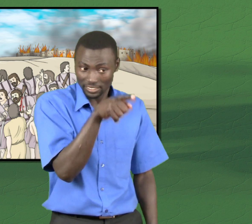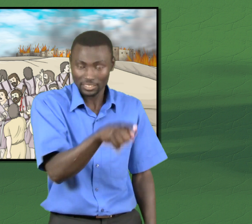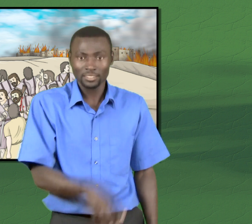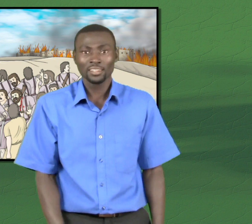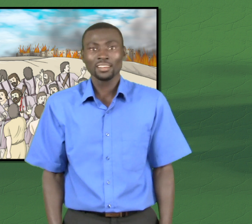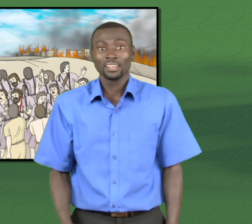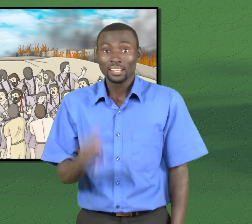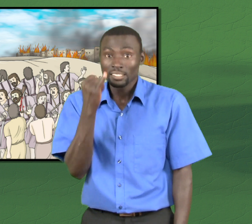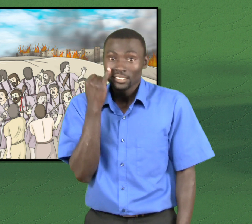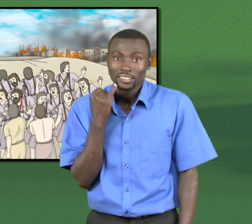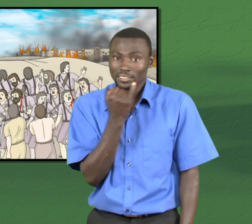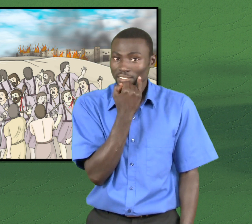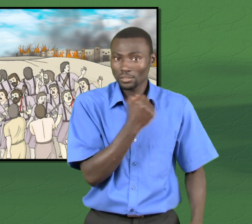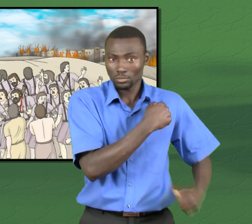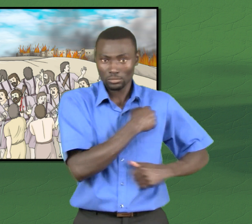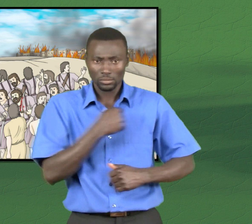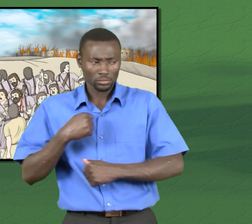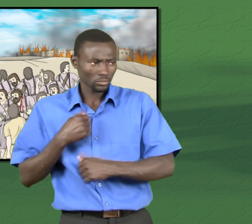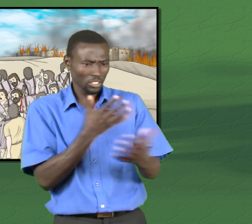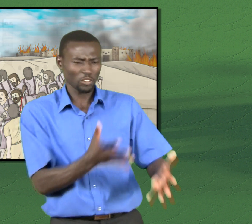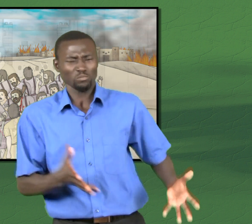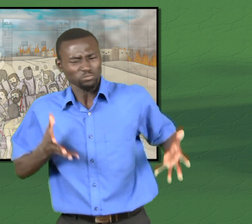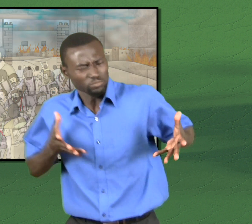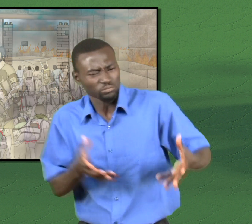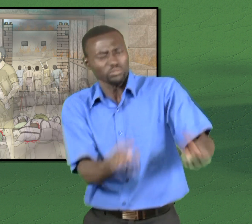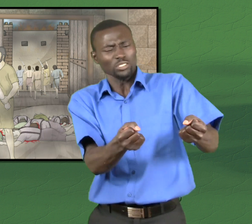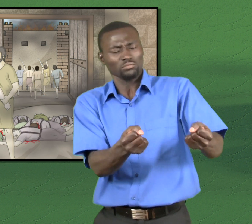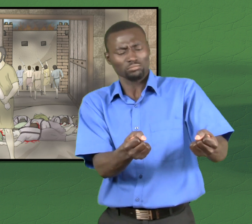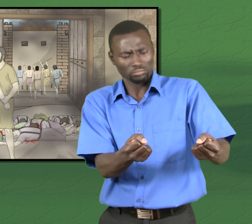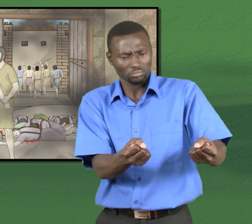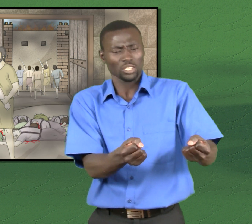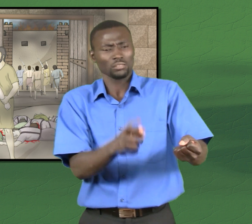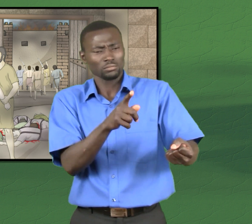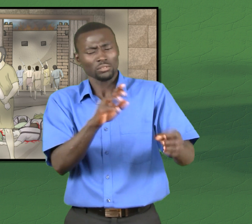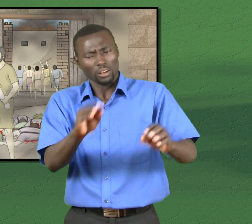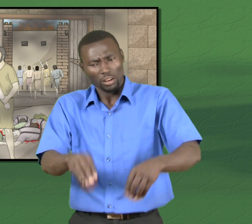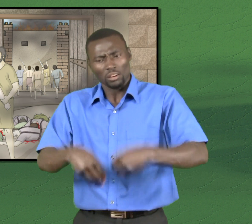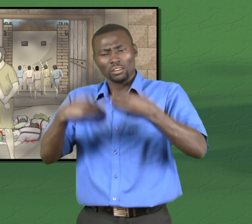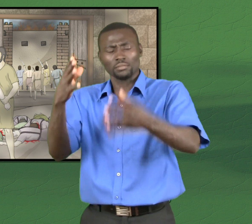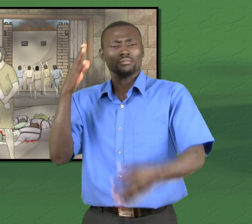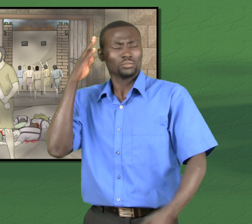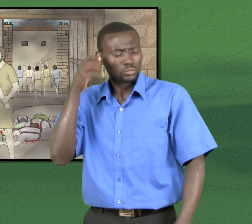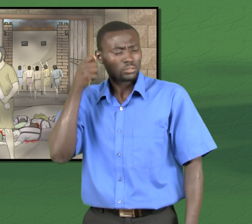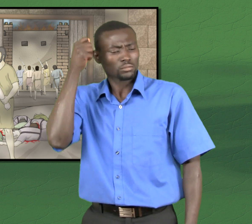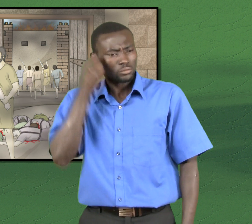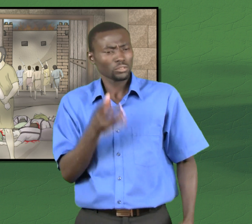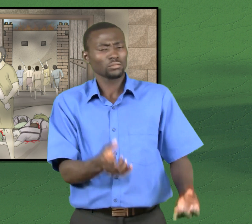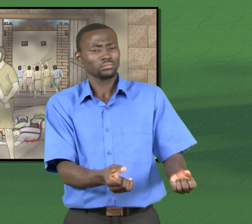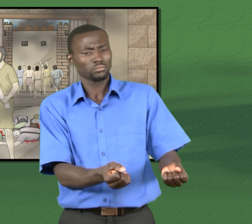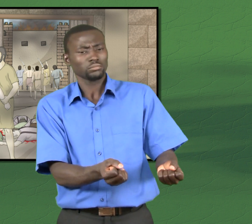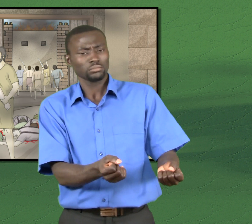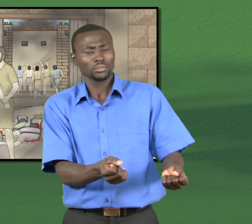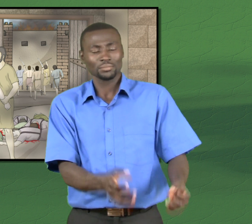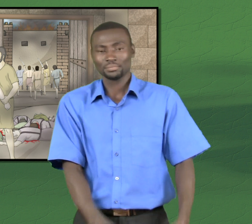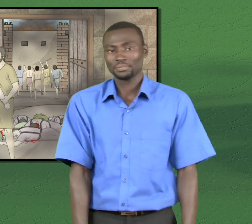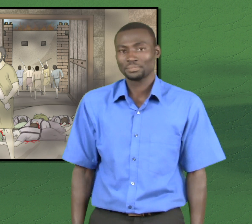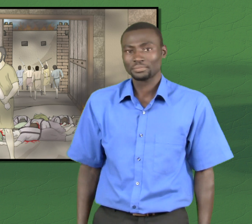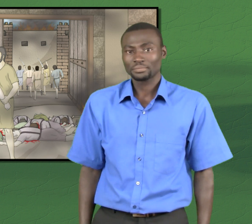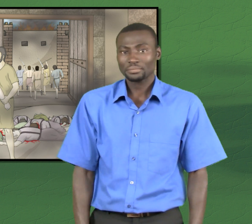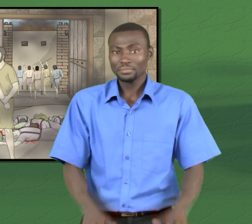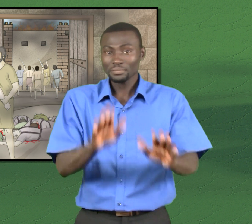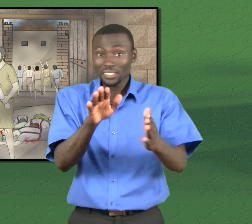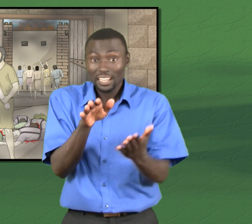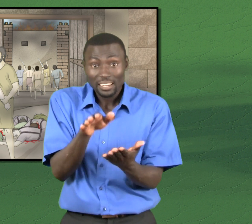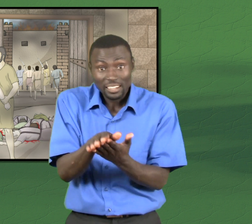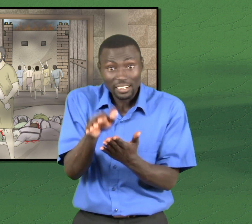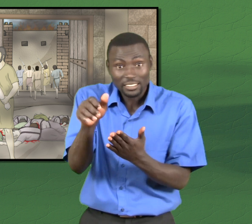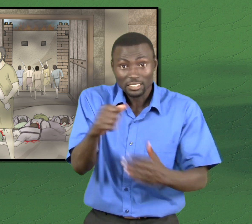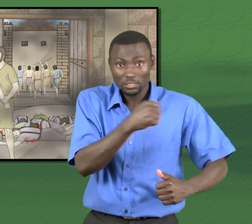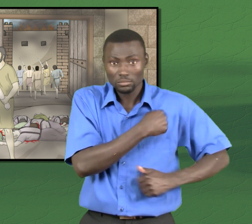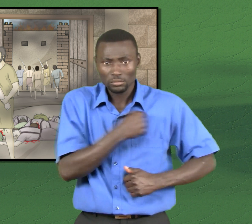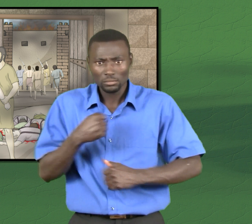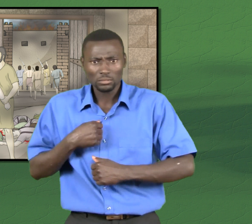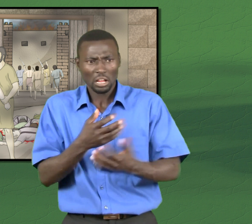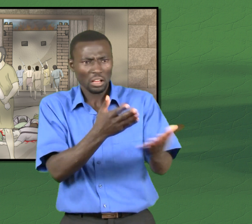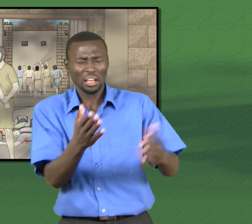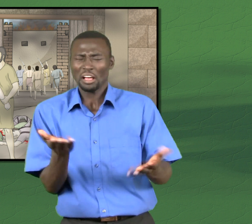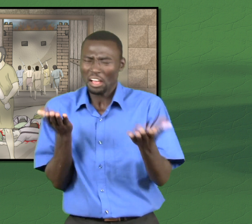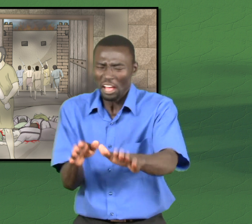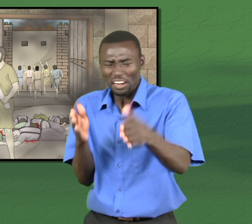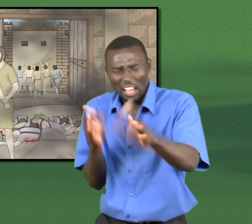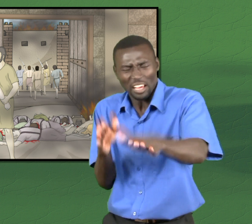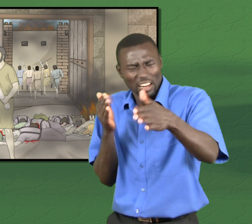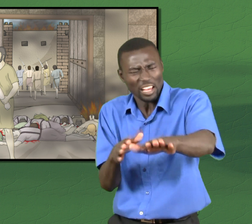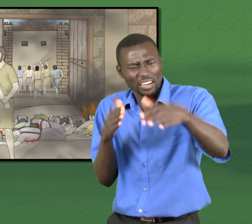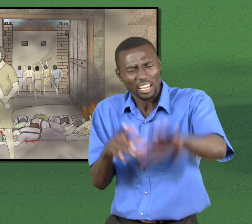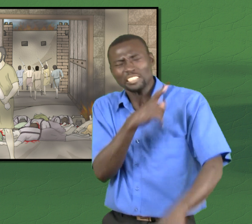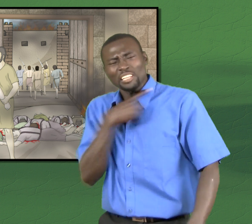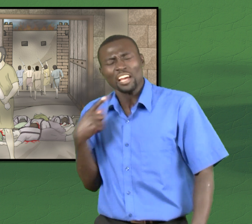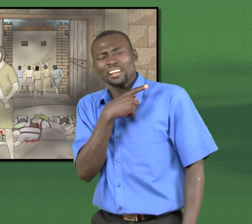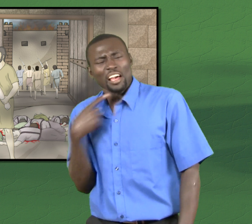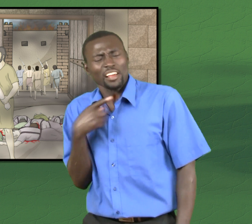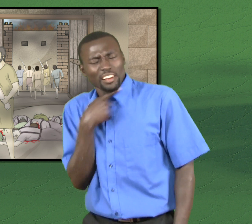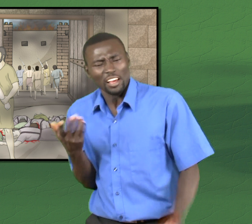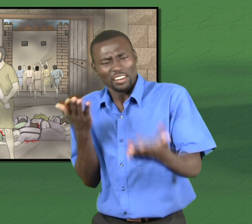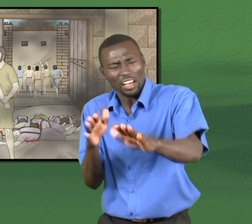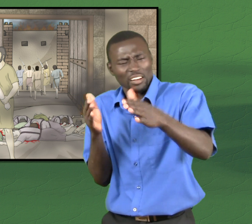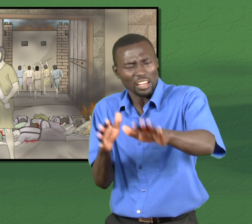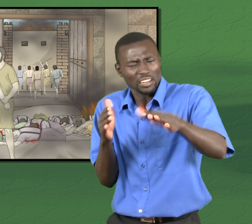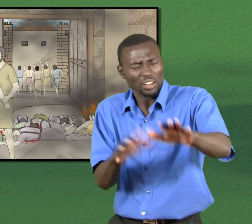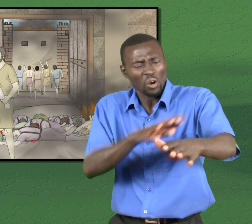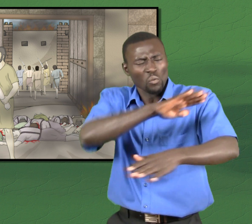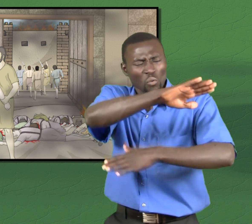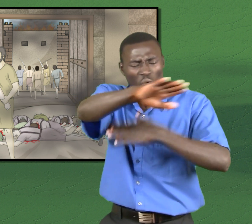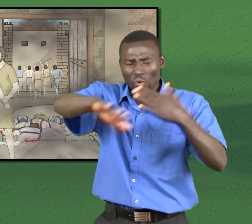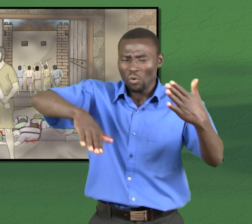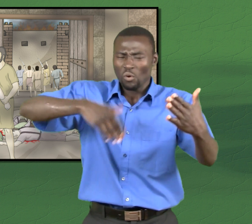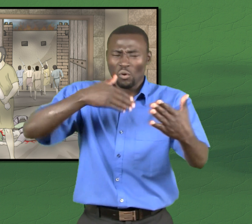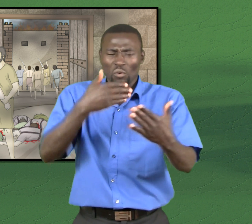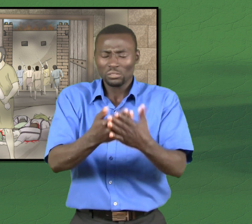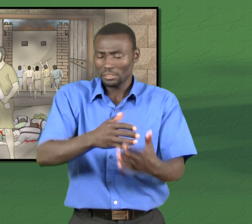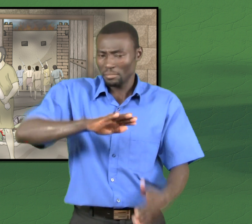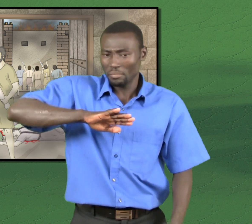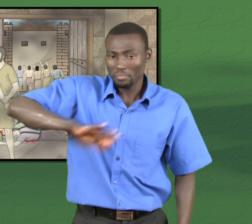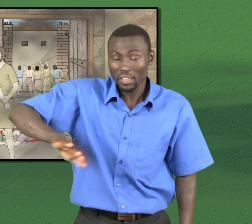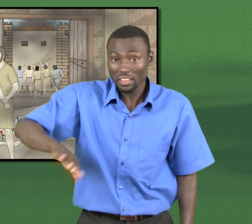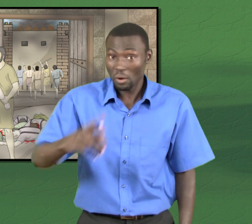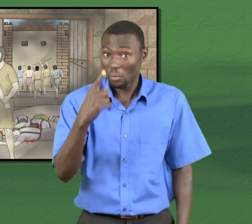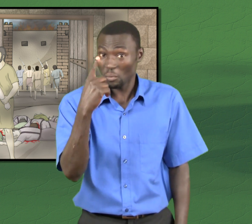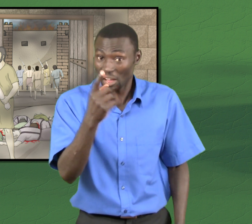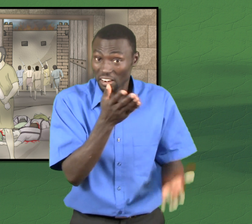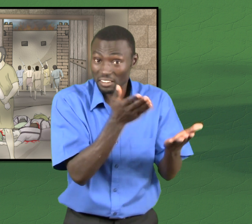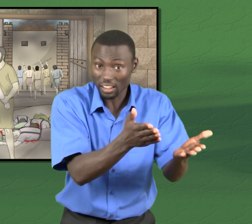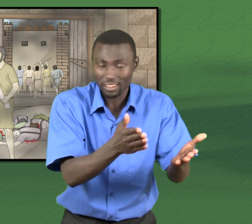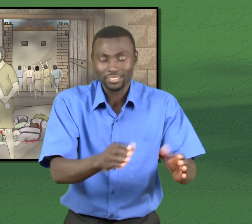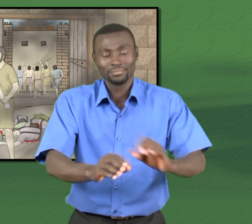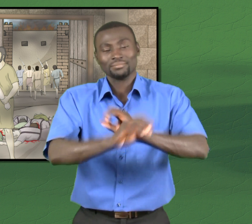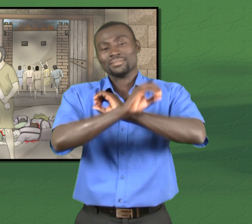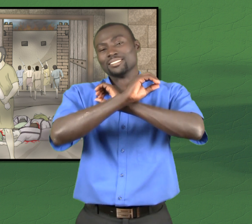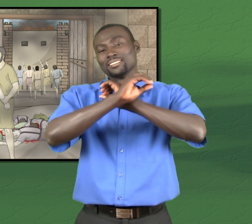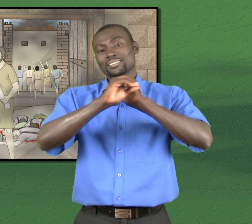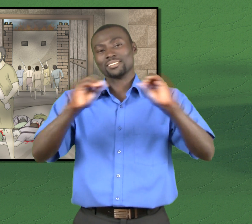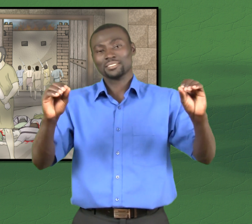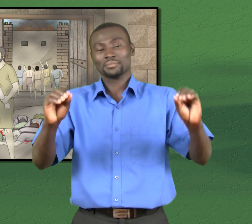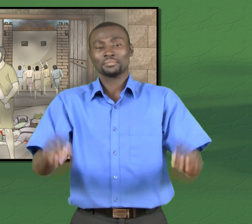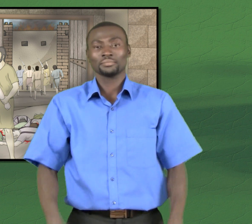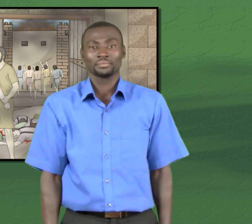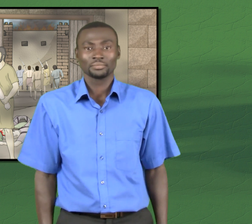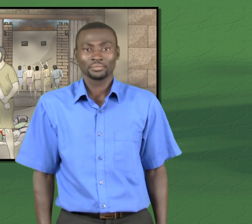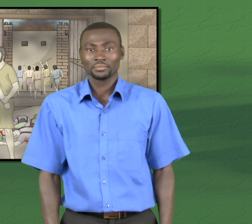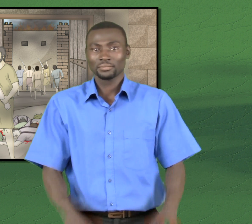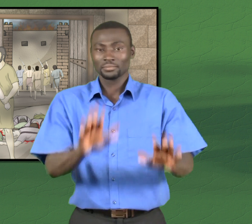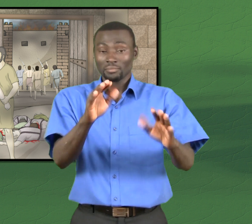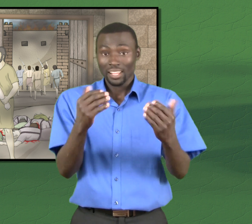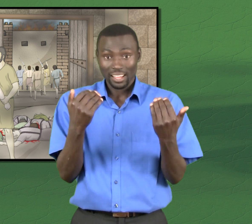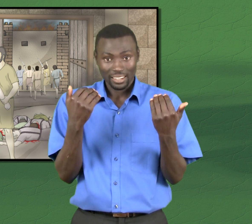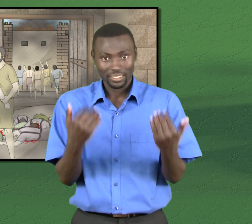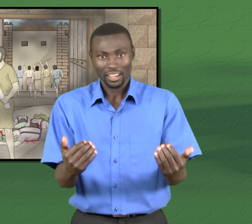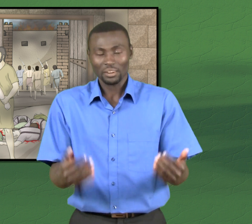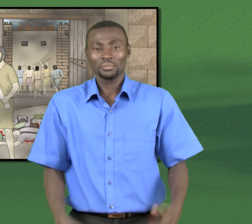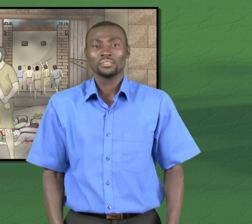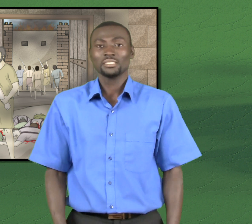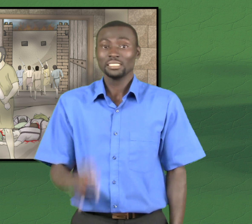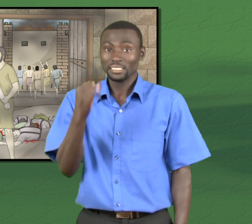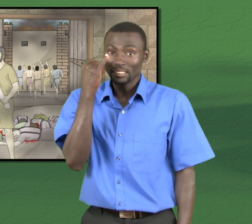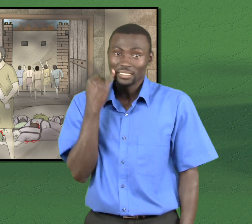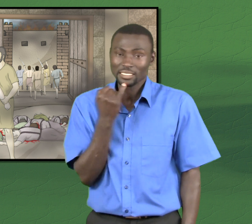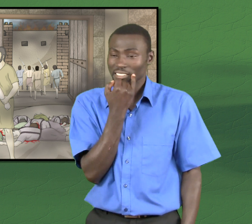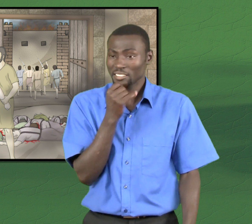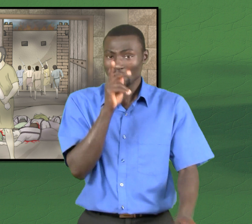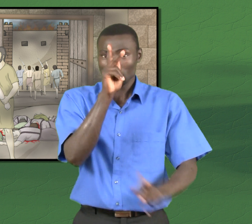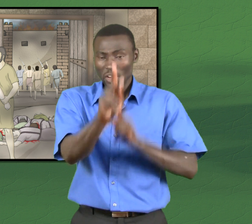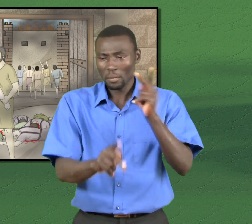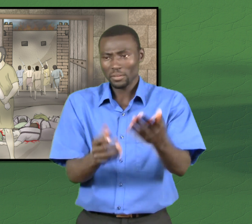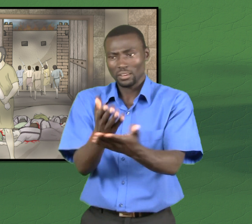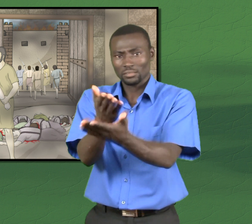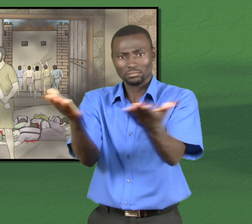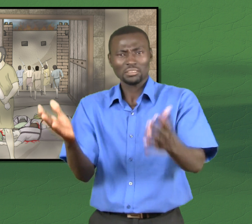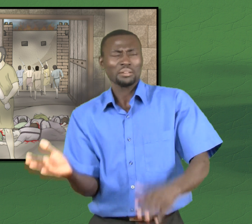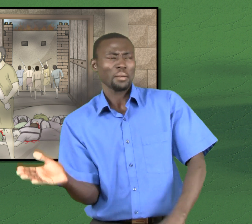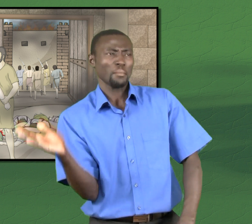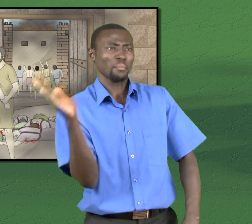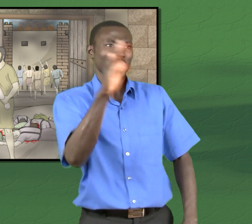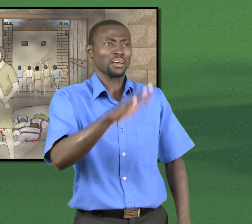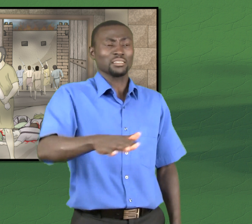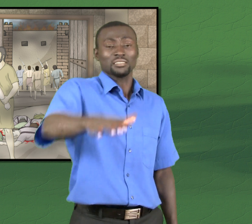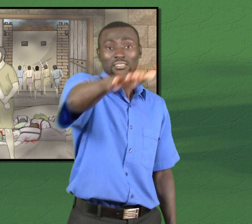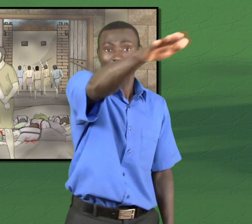When Joshua and all Israel saw that the men in ambush had captured the city and that smoke was rising from it, they turned around and struck down the men of Ai.